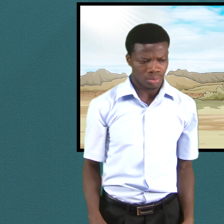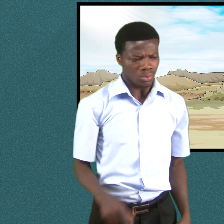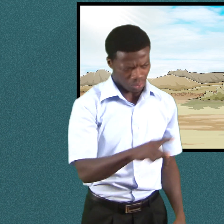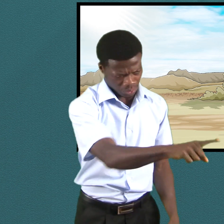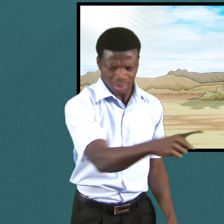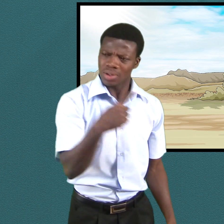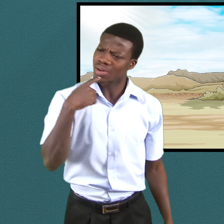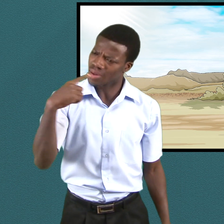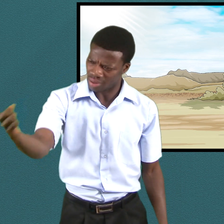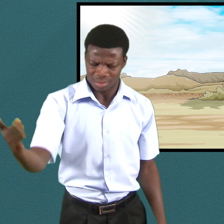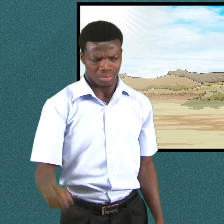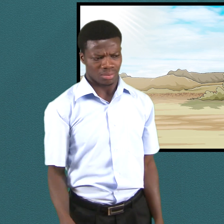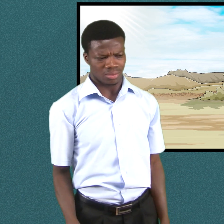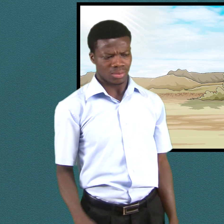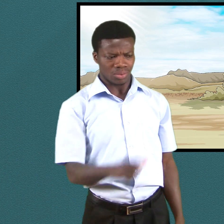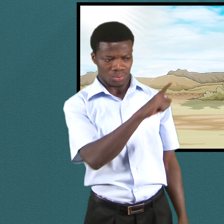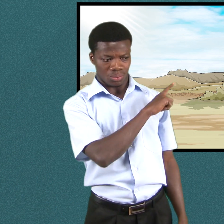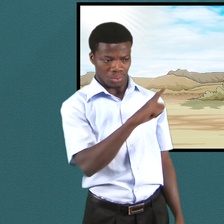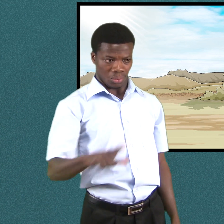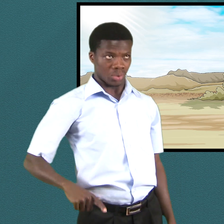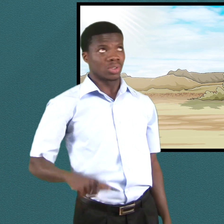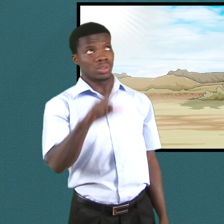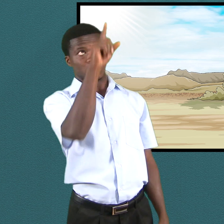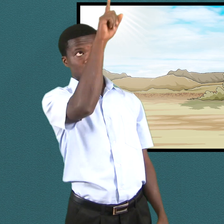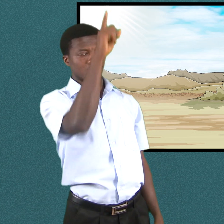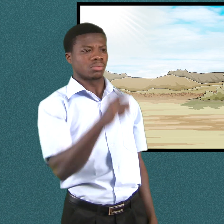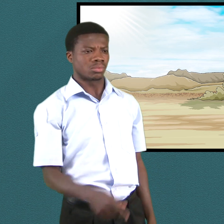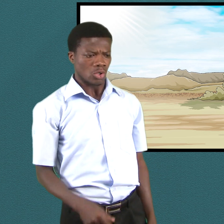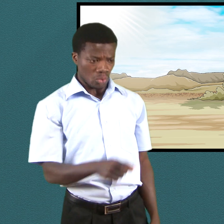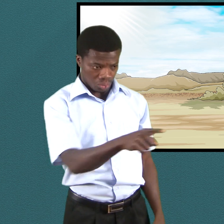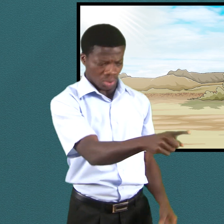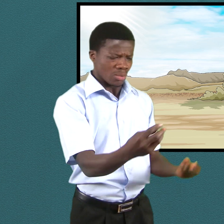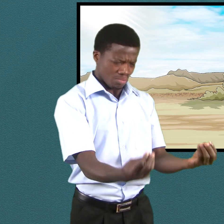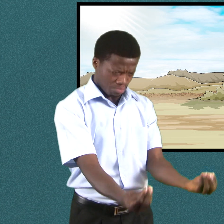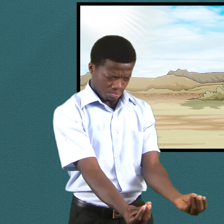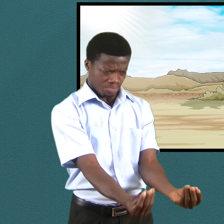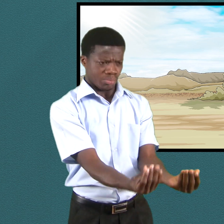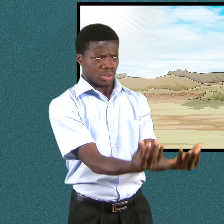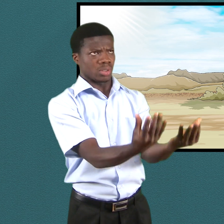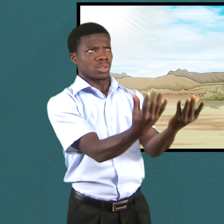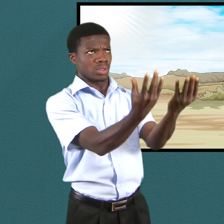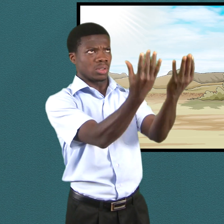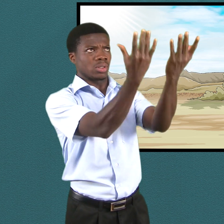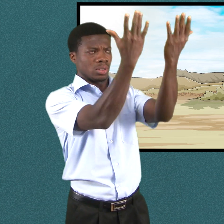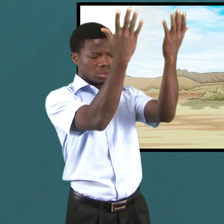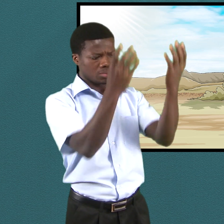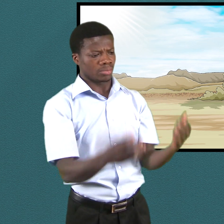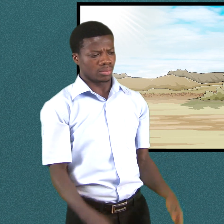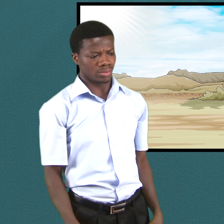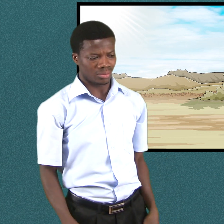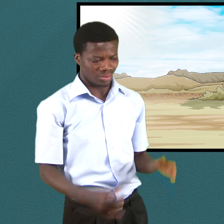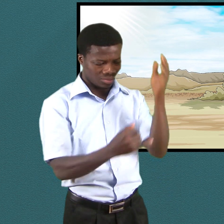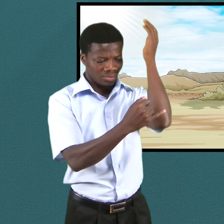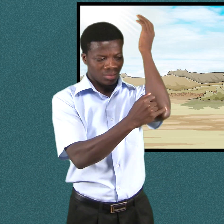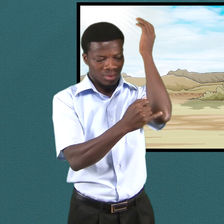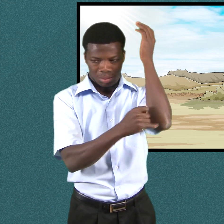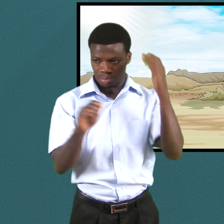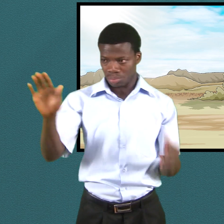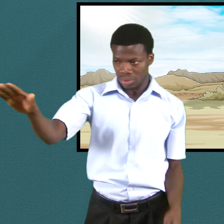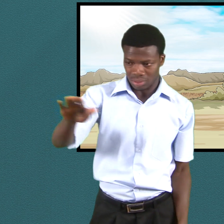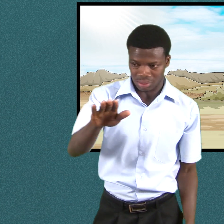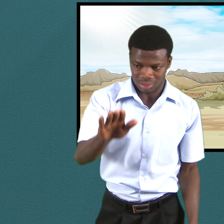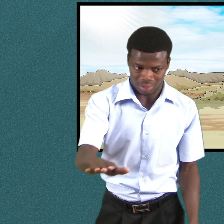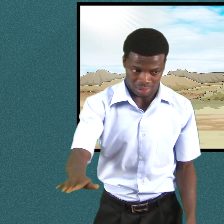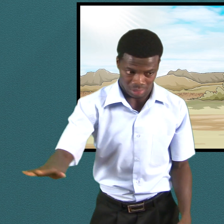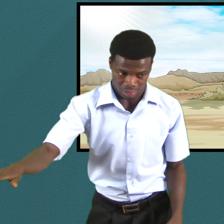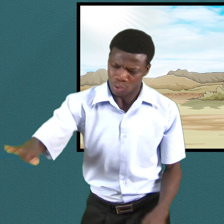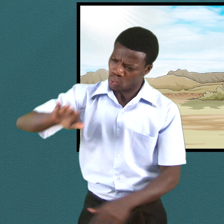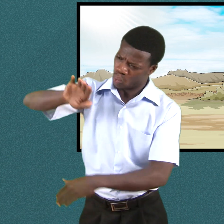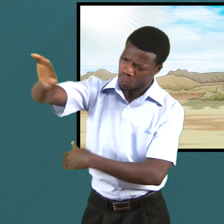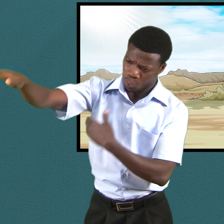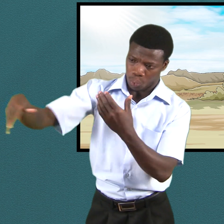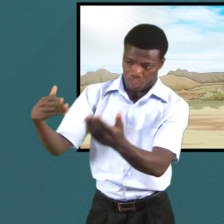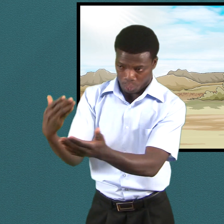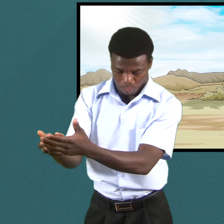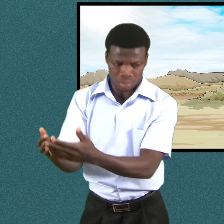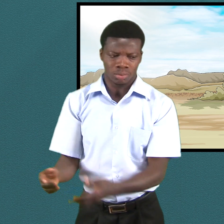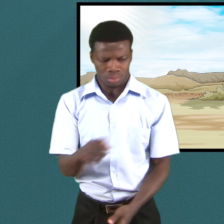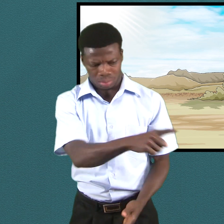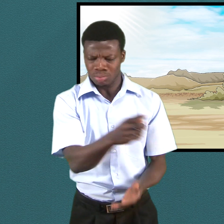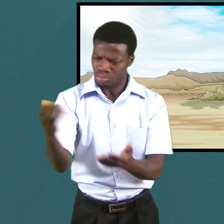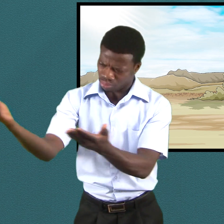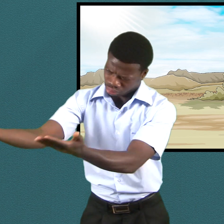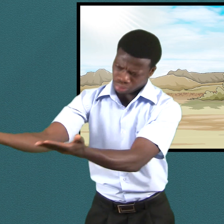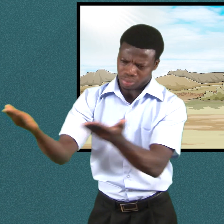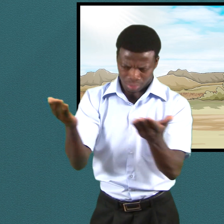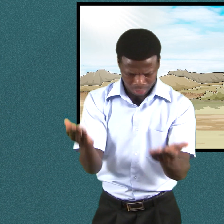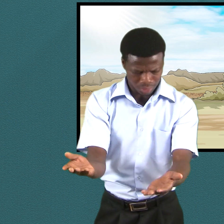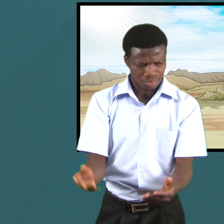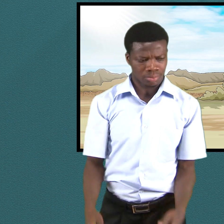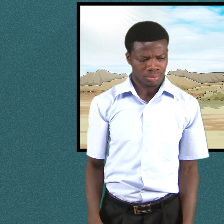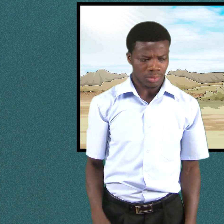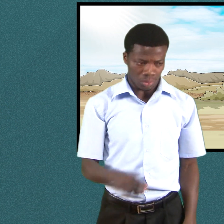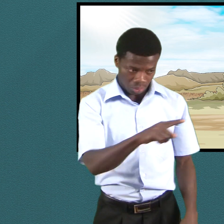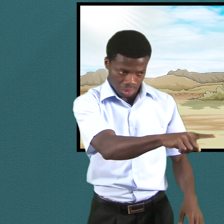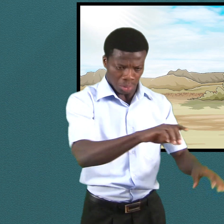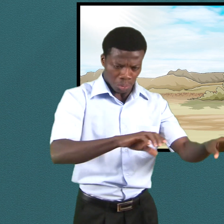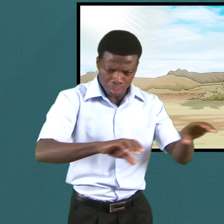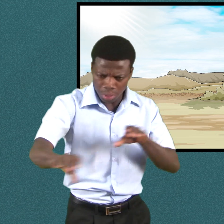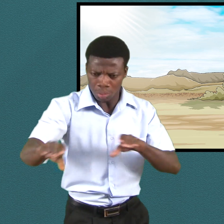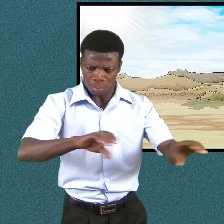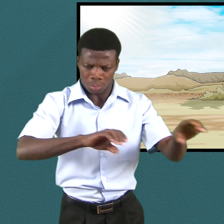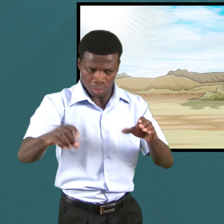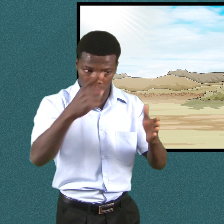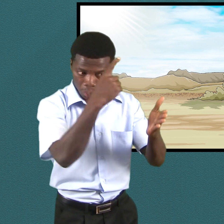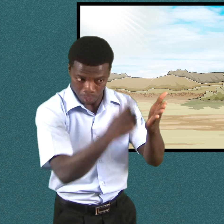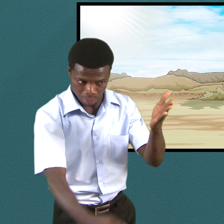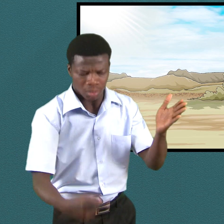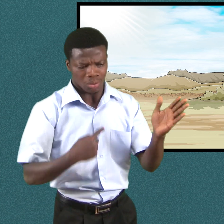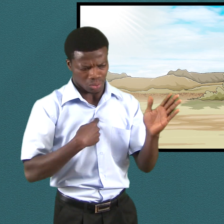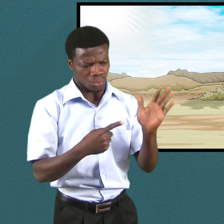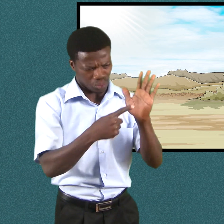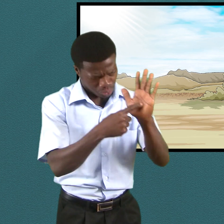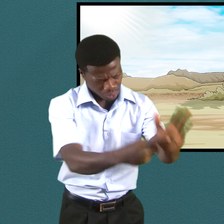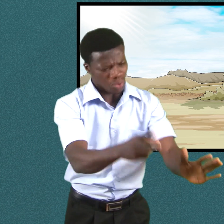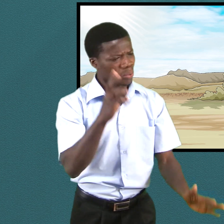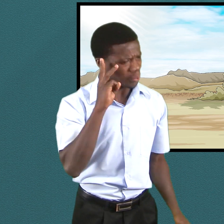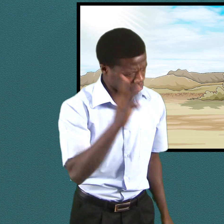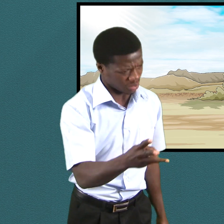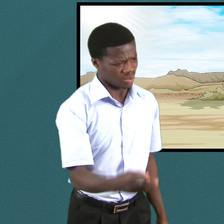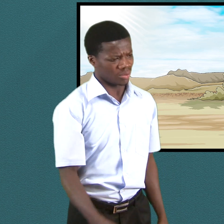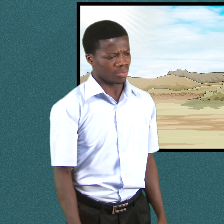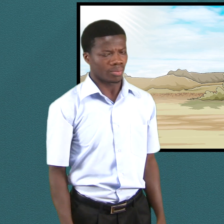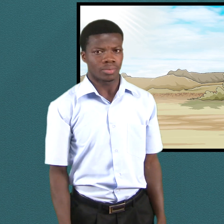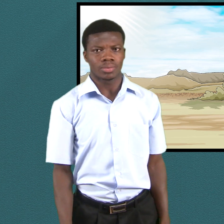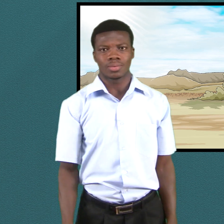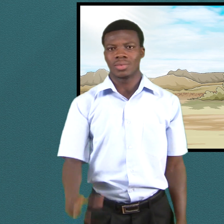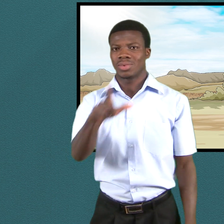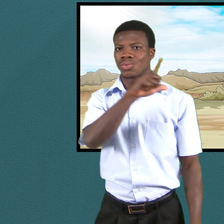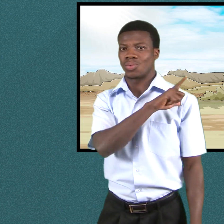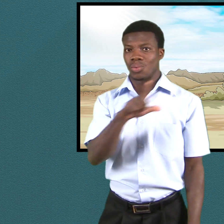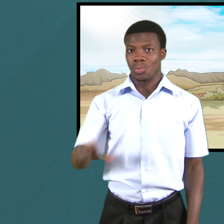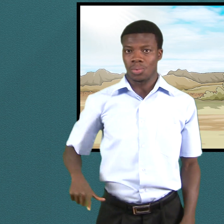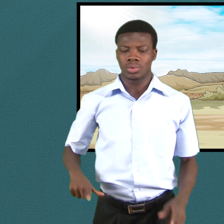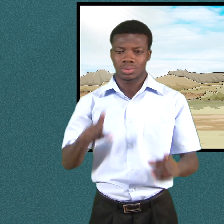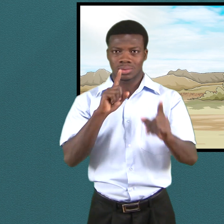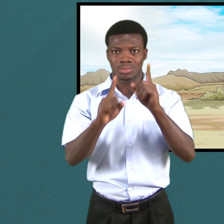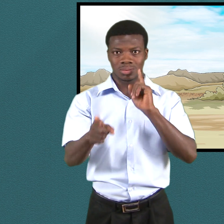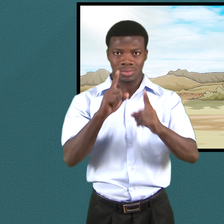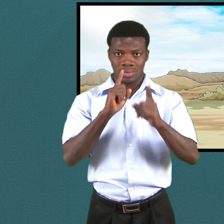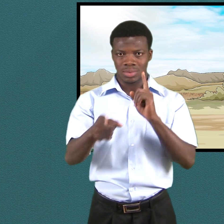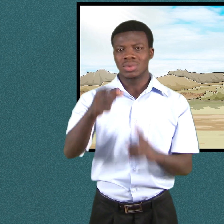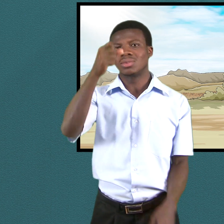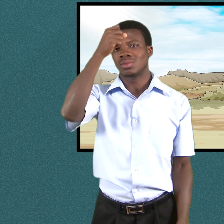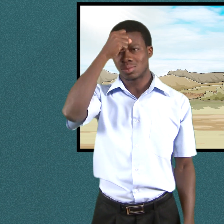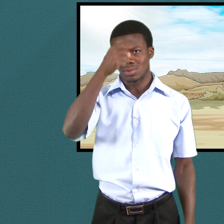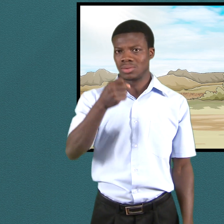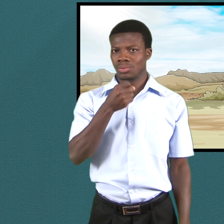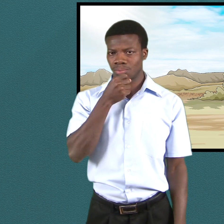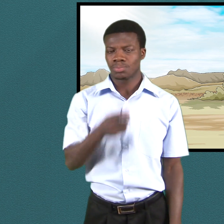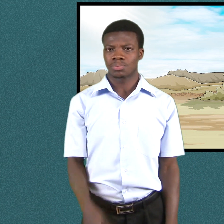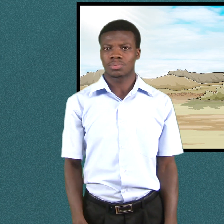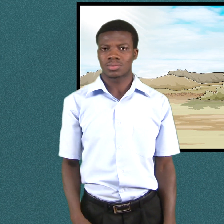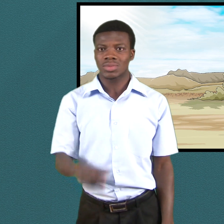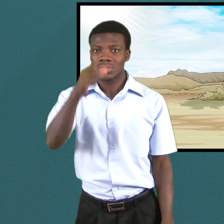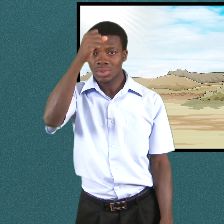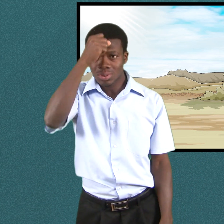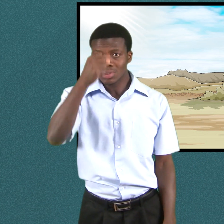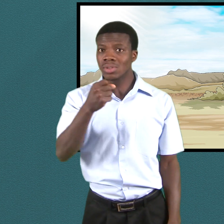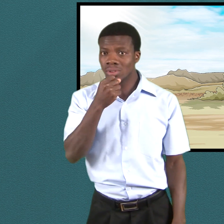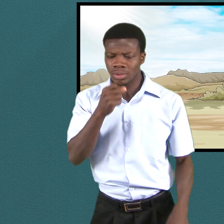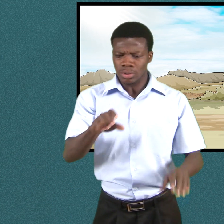Then invite Jesse to the sacrifice, and I will show you what you are to do.